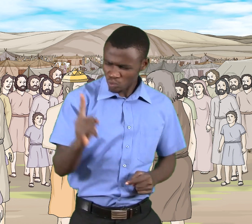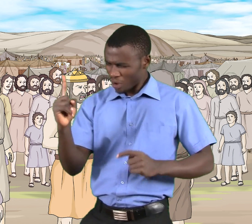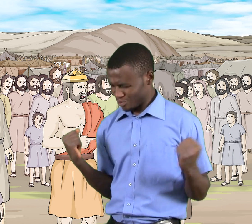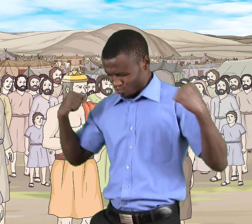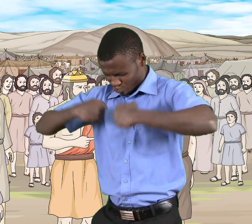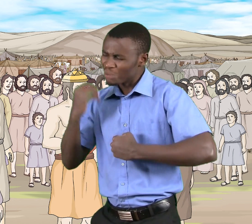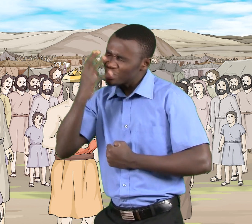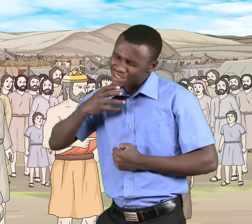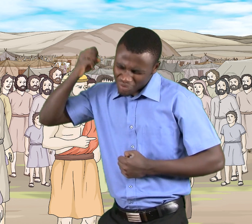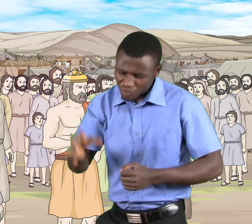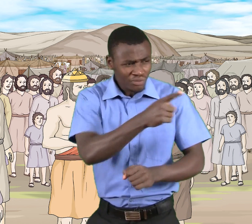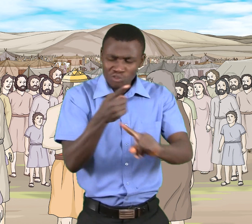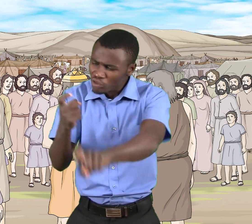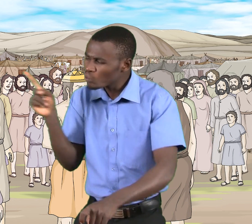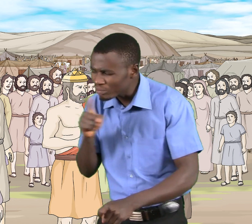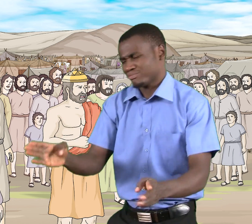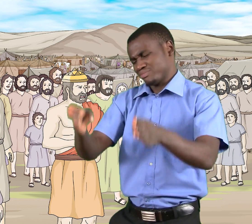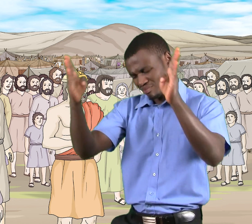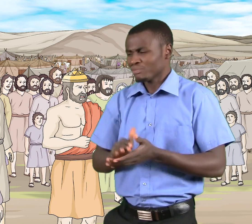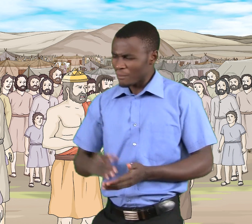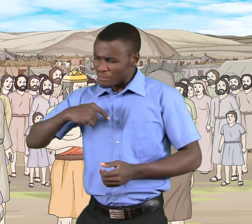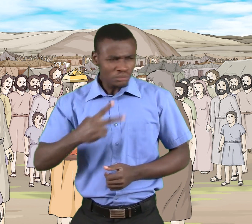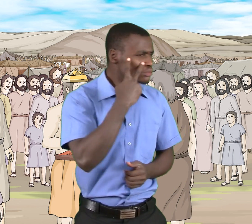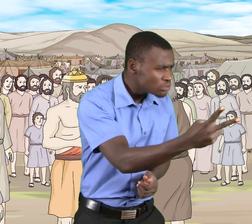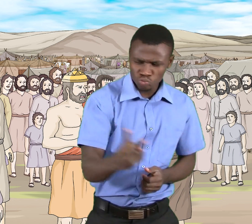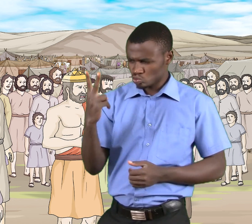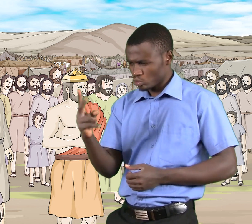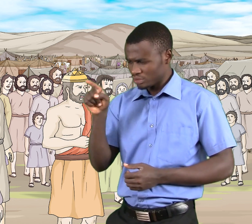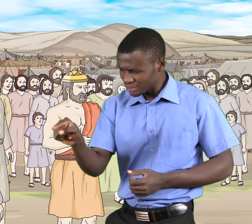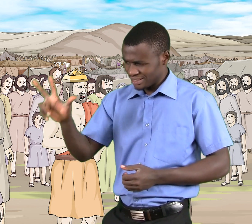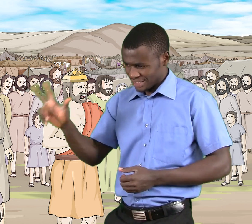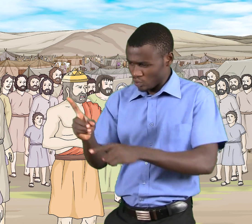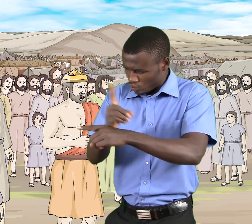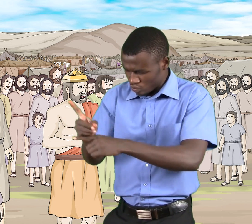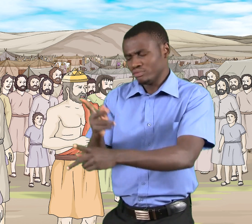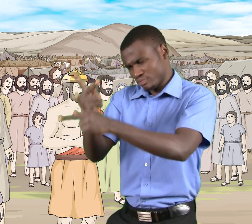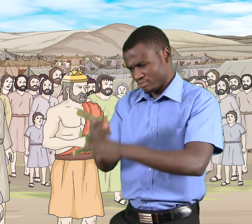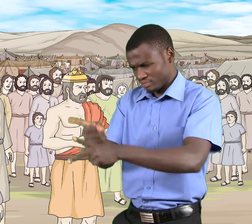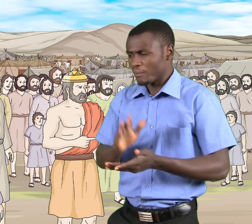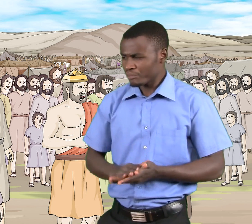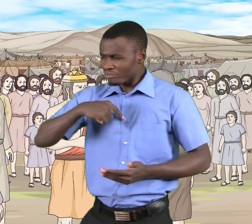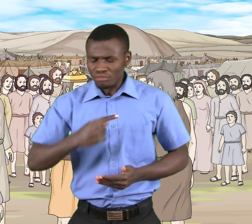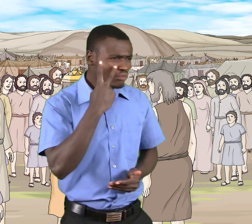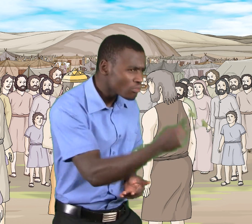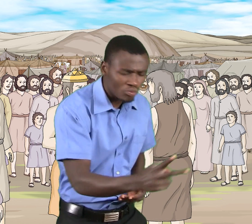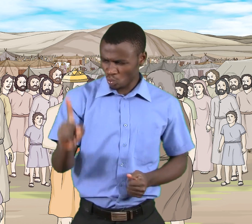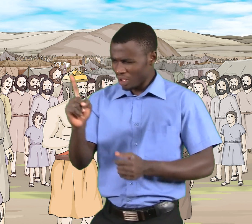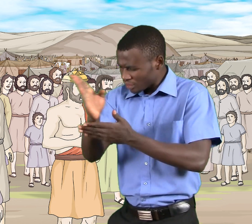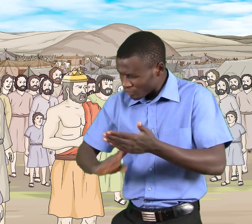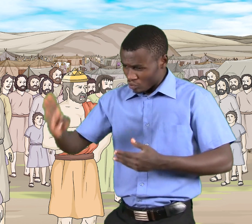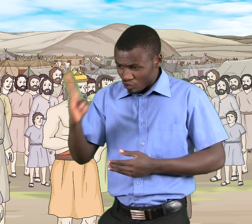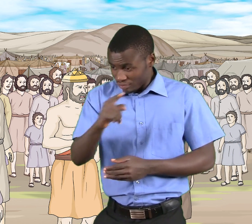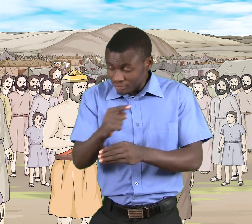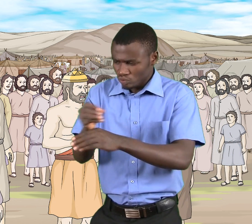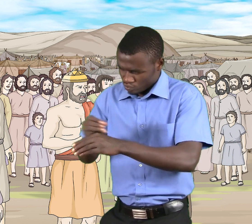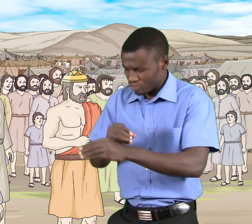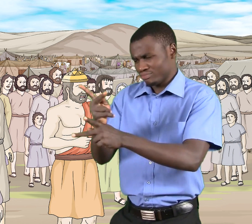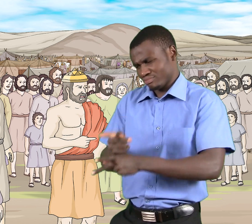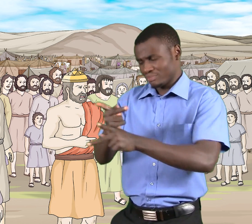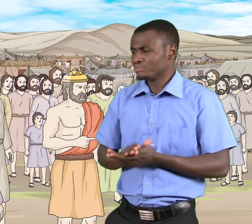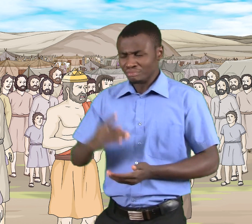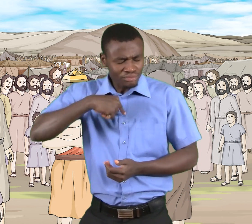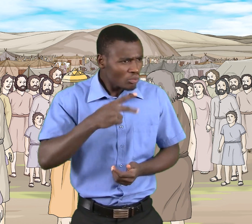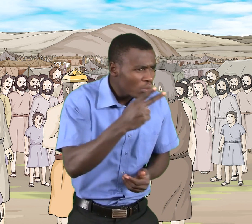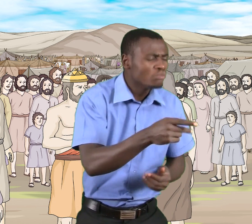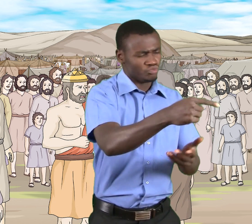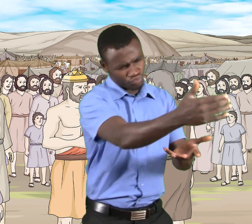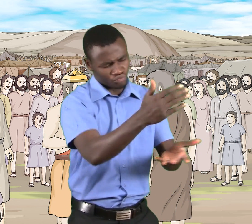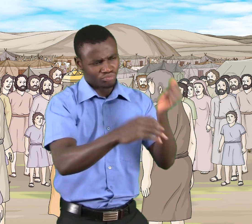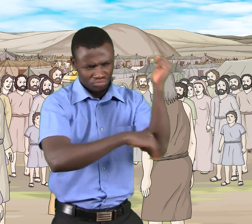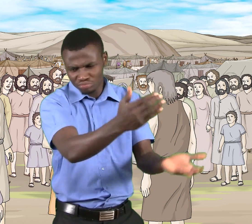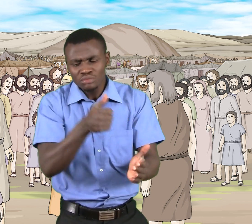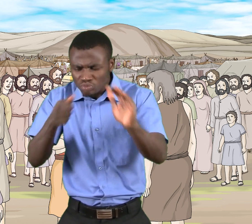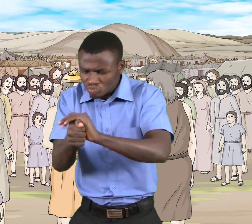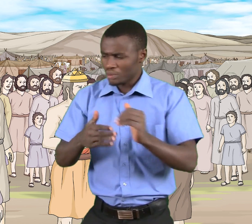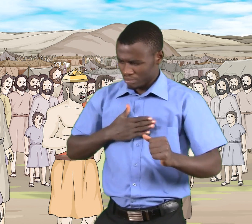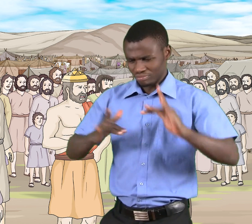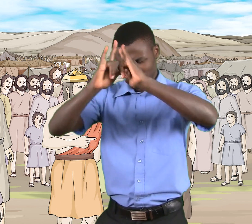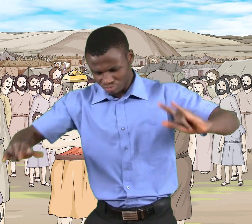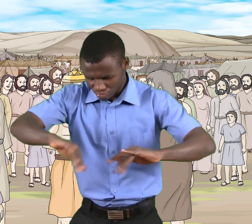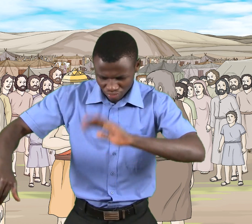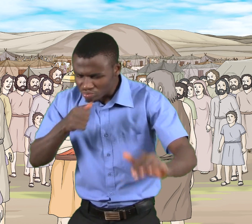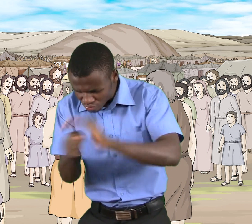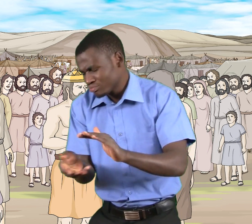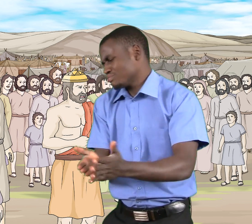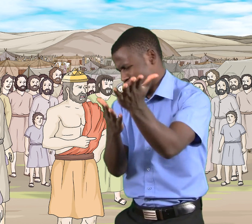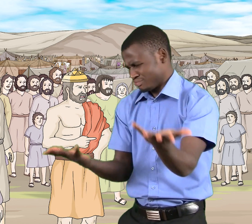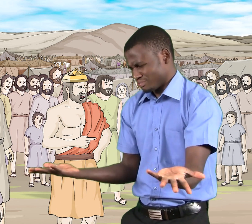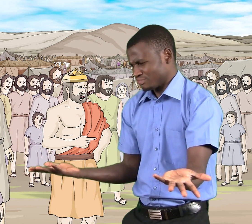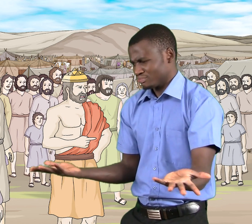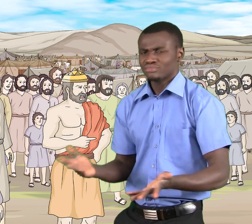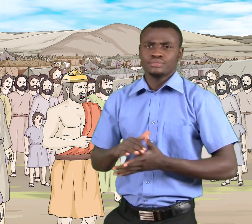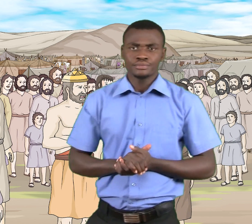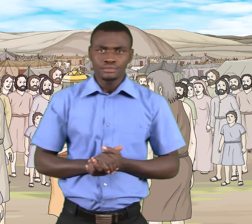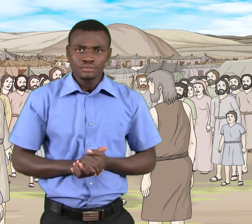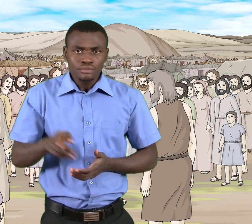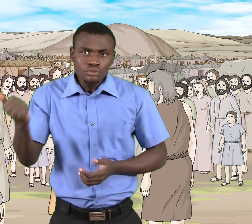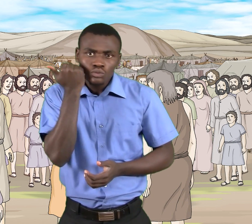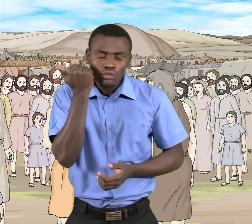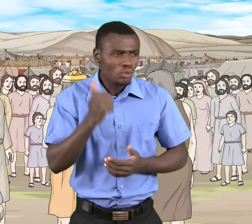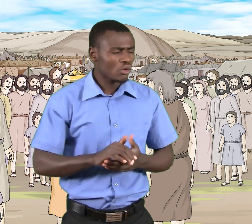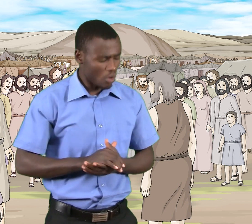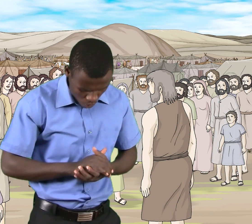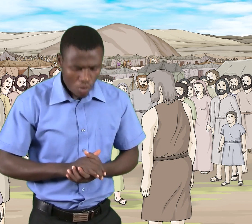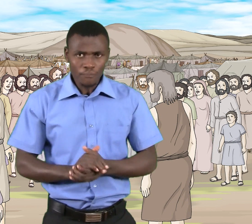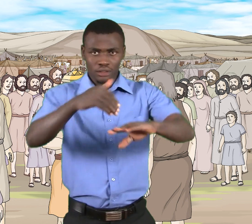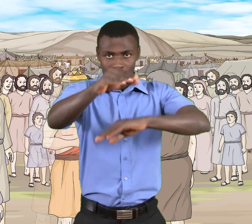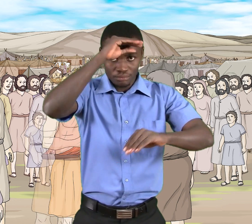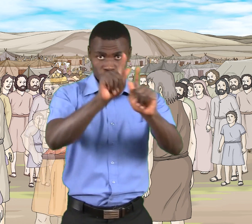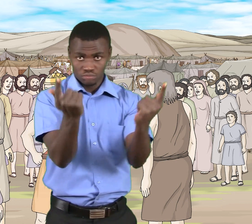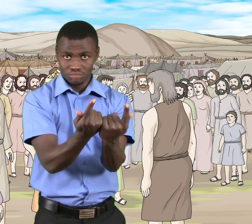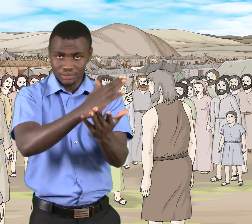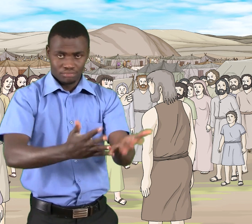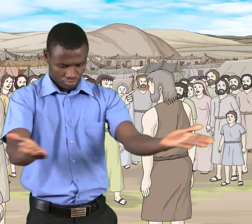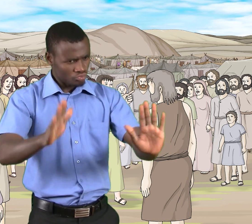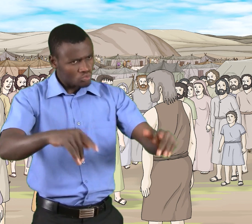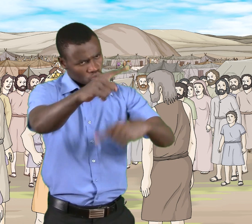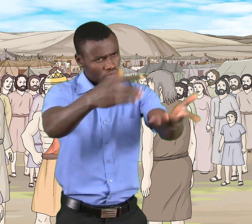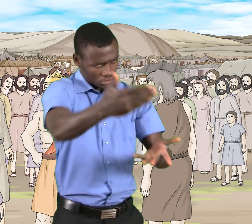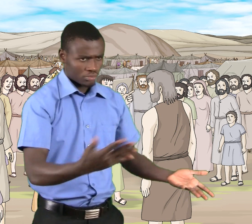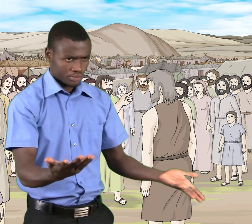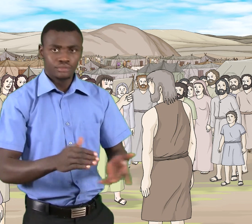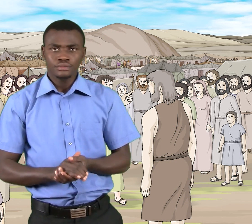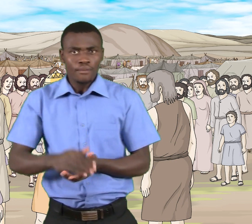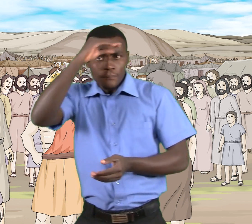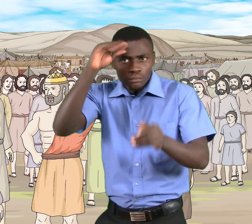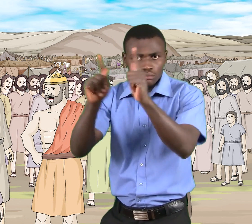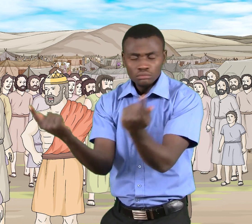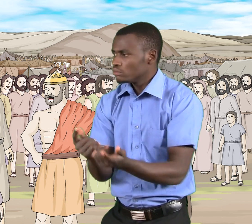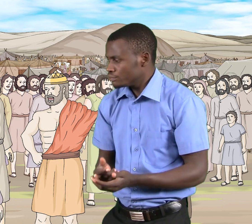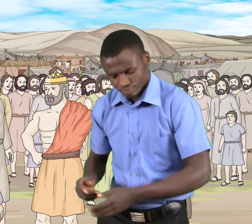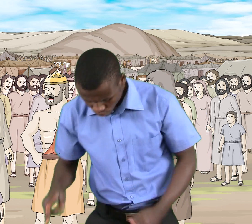This is what I did: When I saw among the spoils a beautiful cloak from Shinar, two hundred shekels of silver, and a bar of gold weighing fifty shekels, I coveted them and took them.